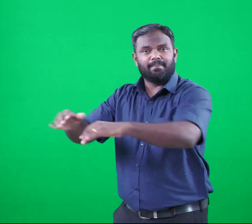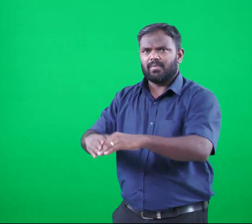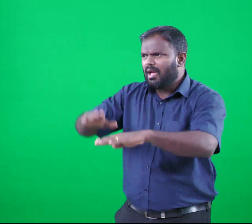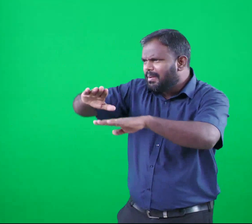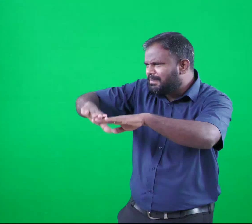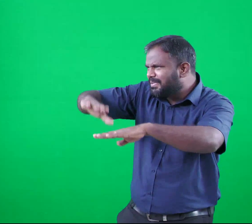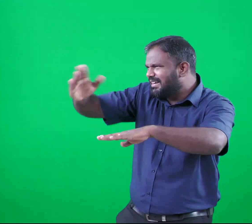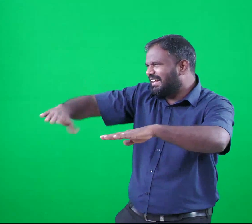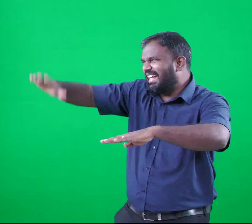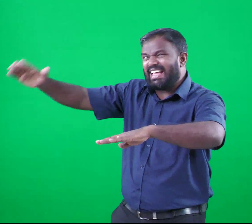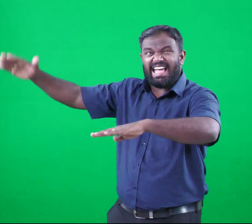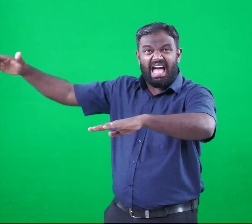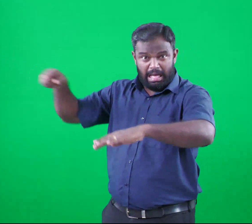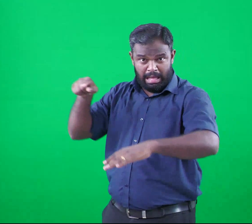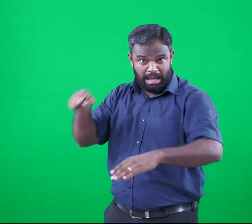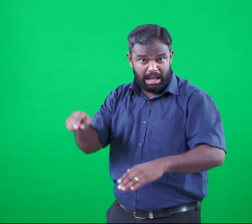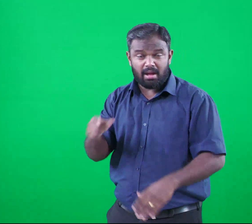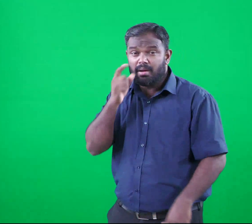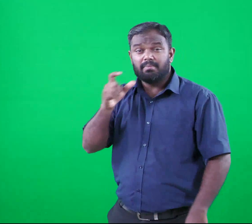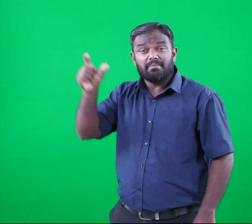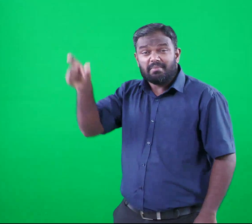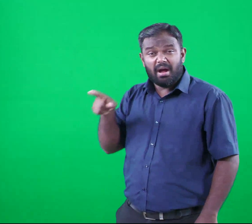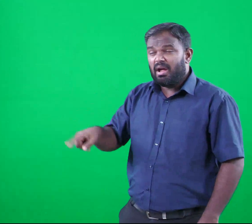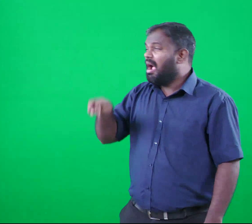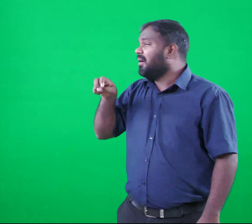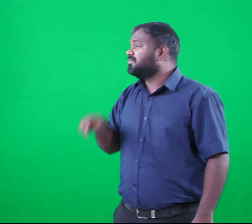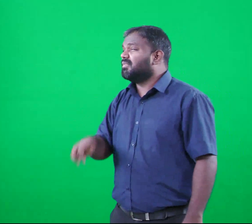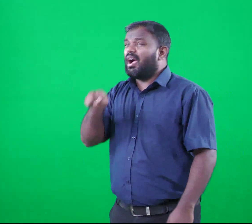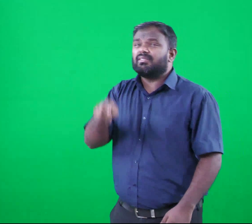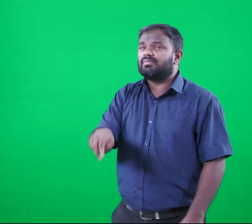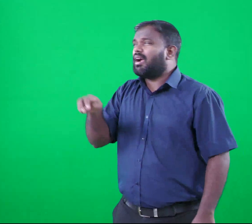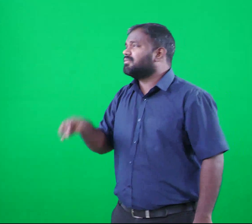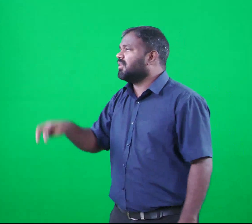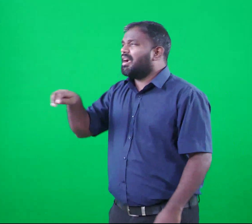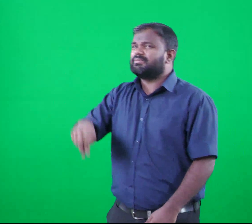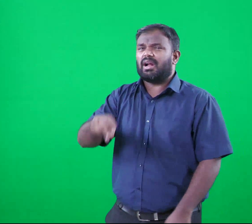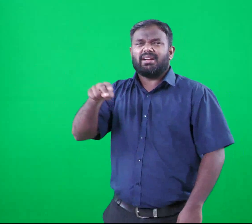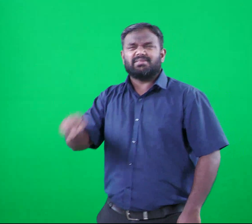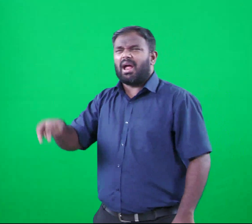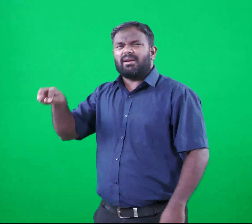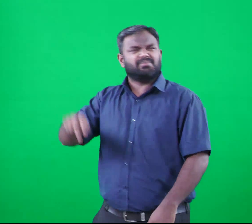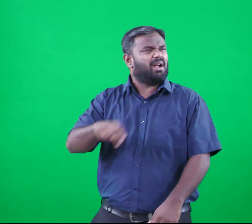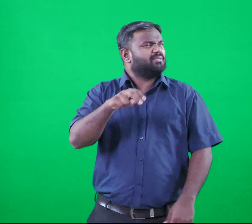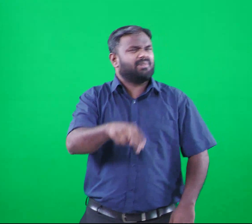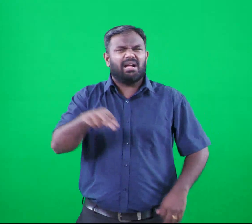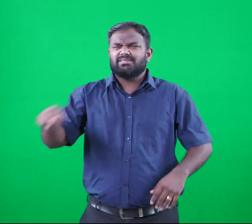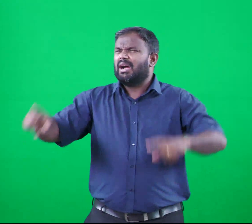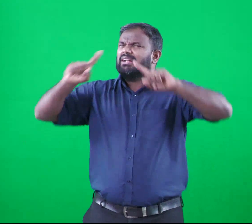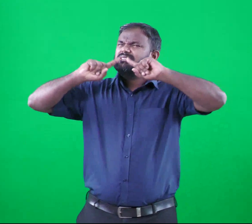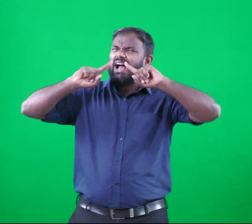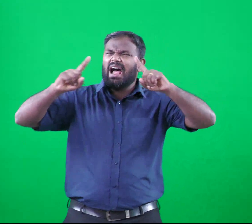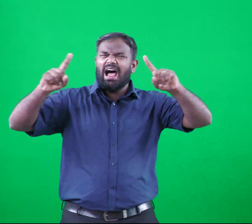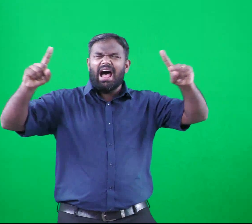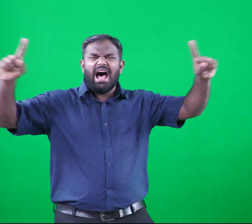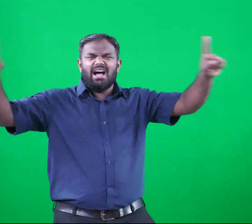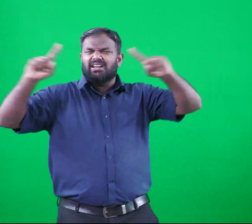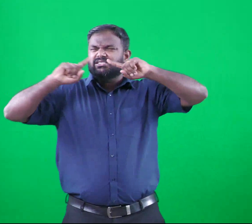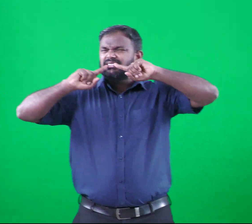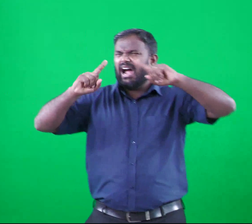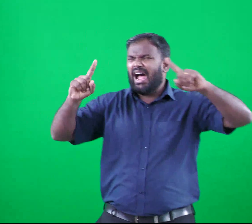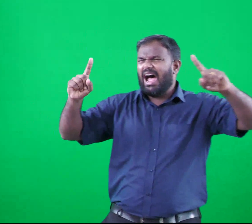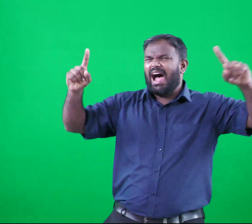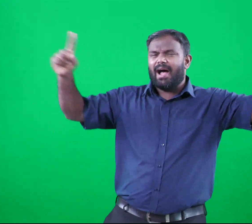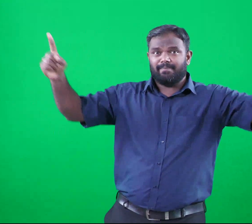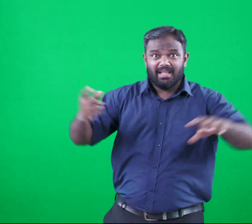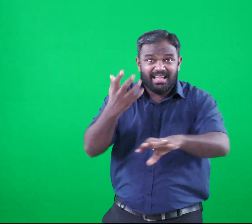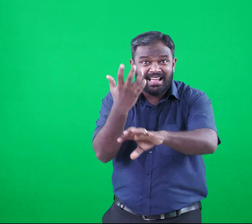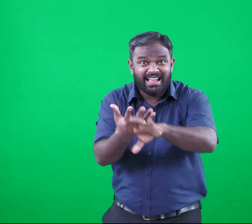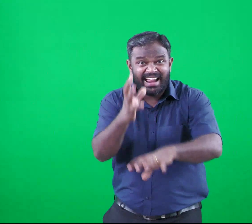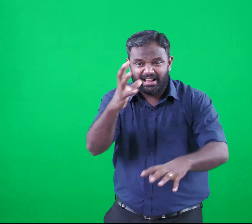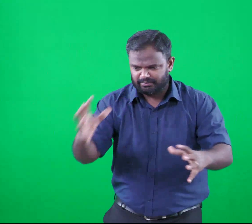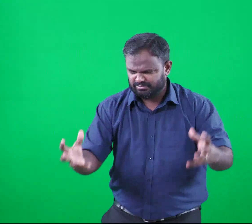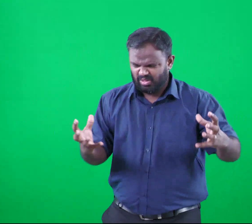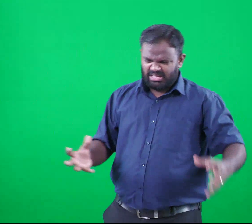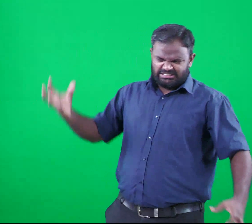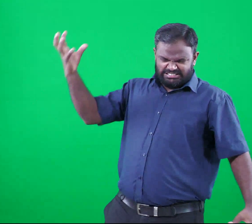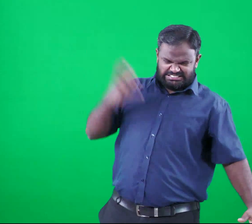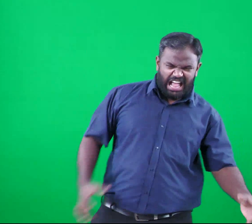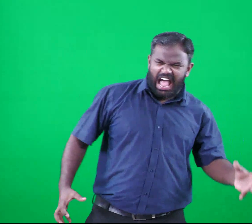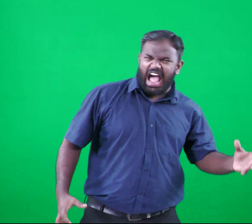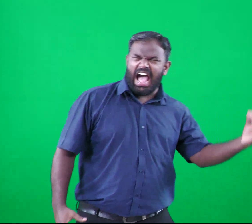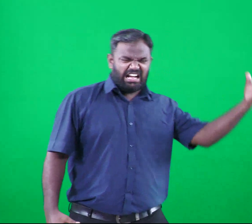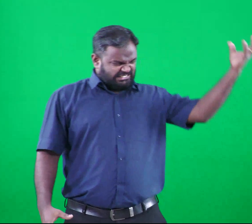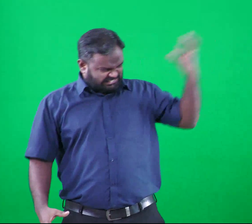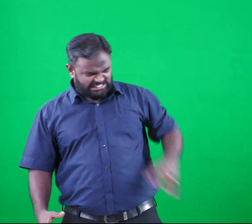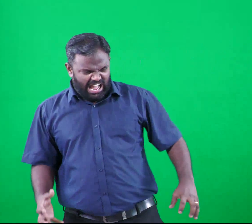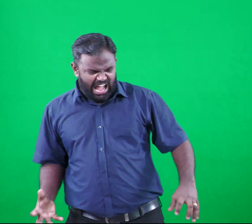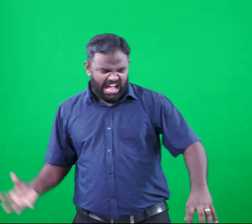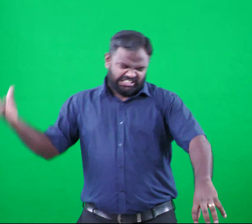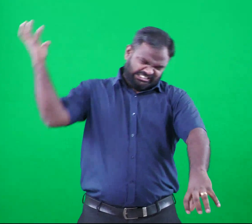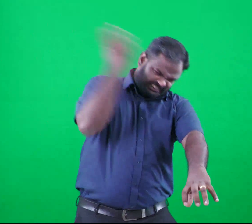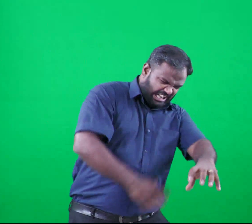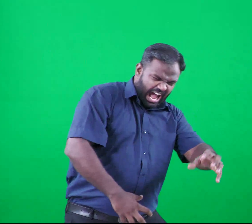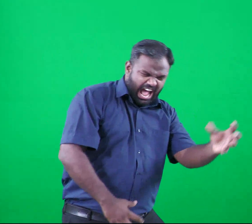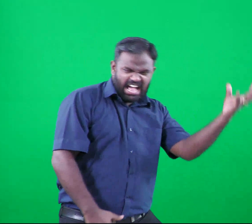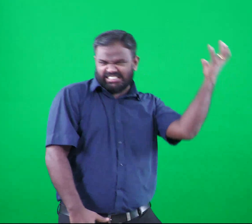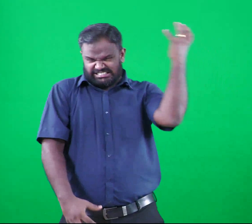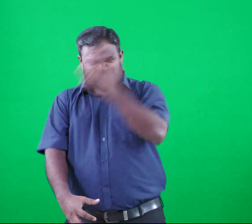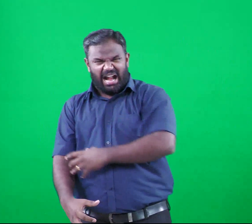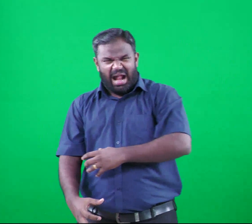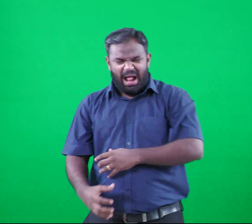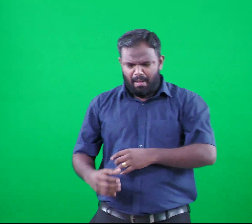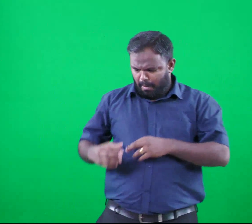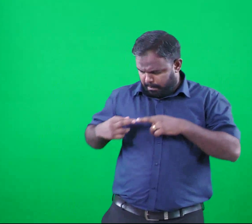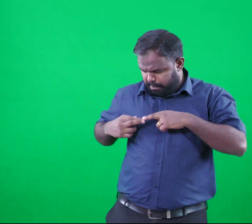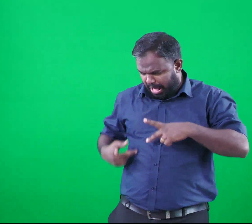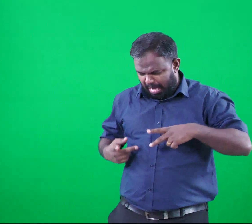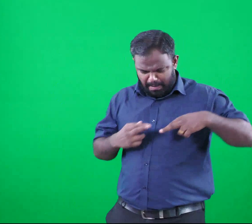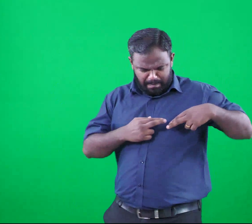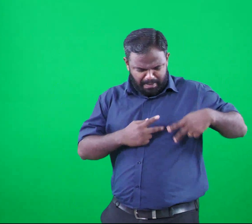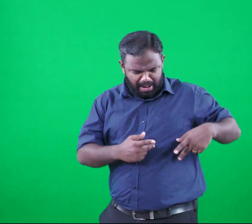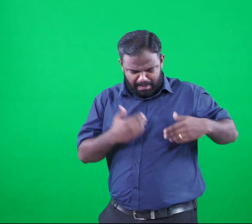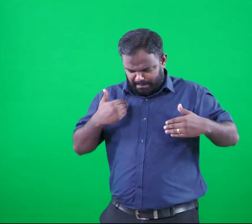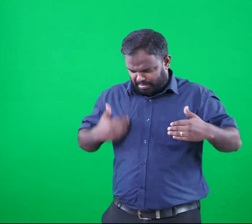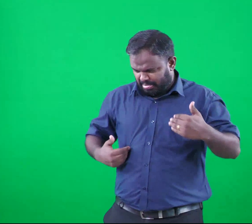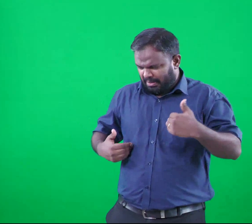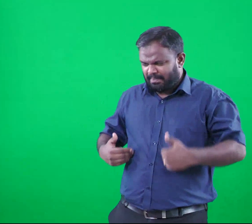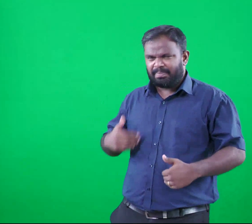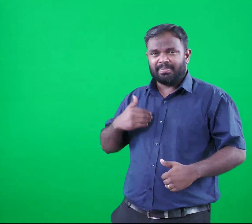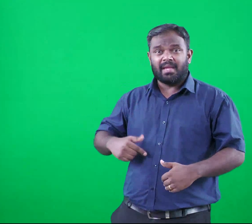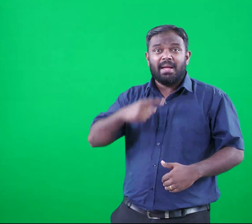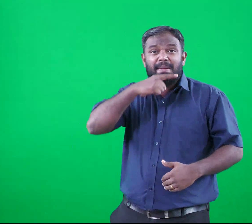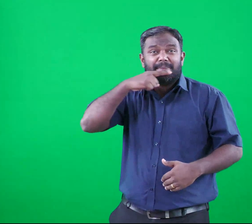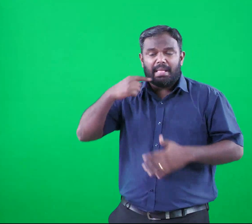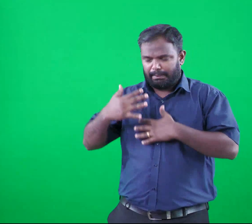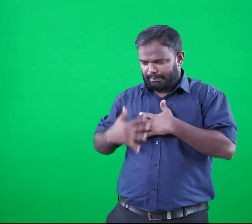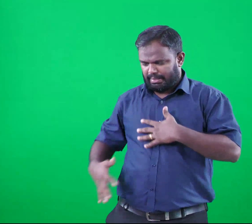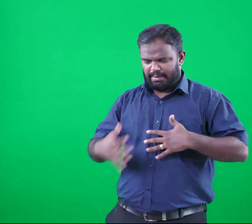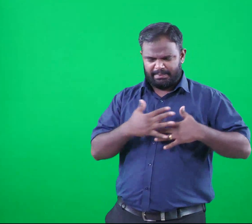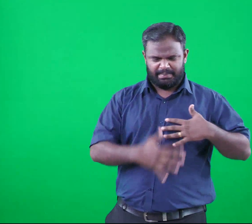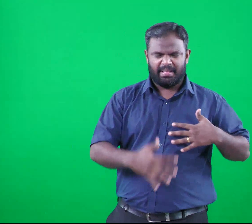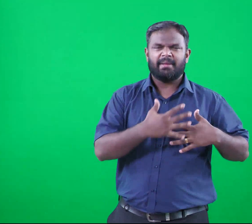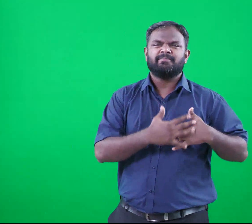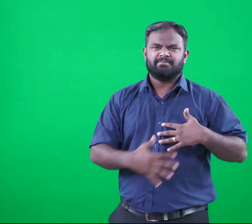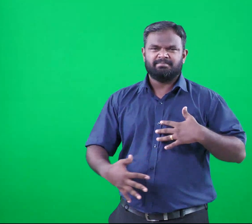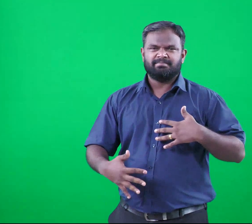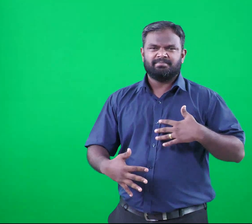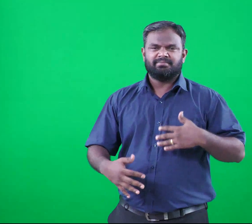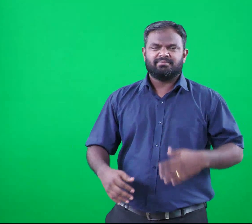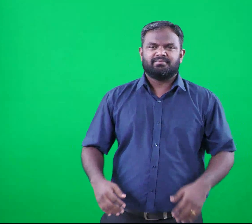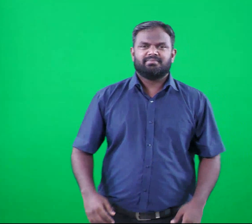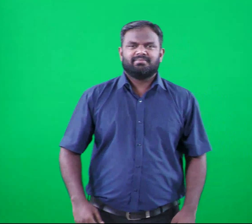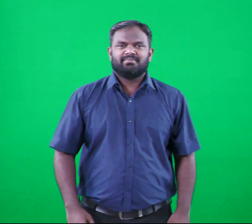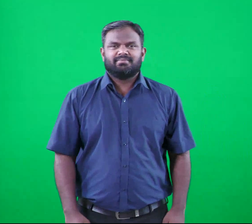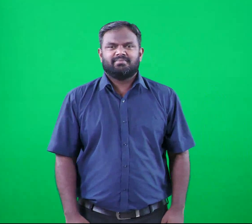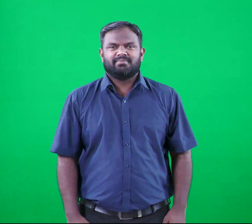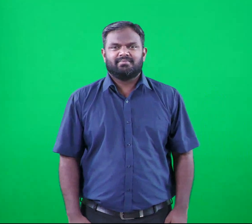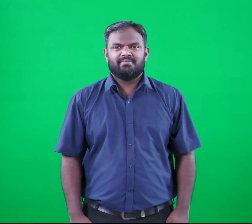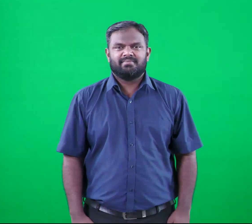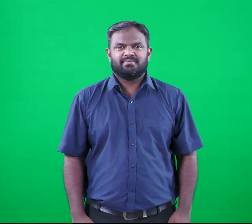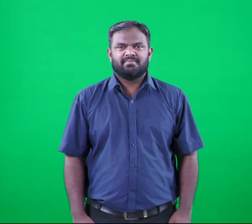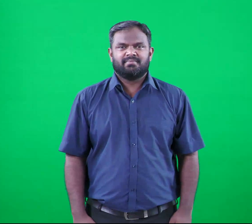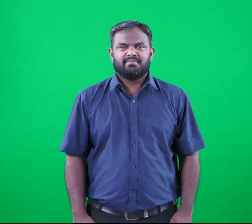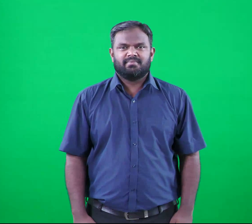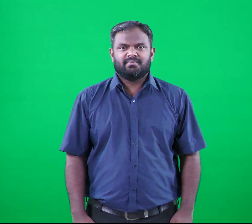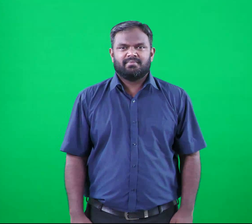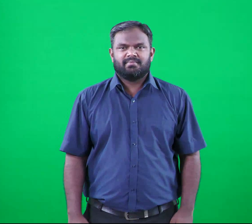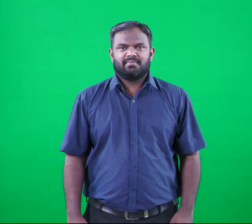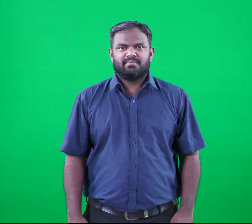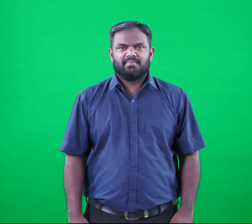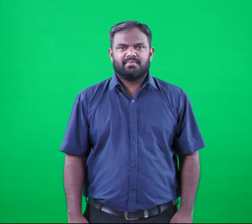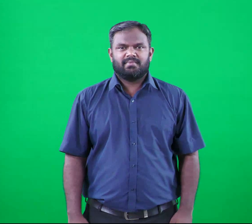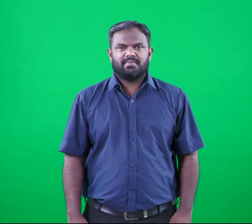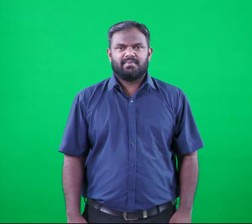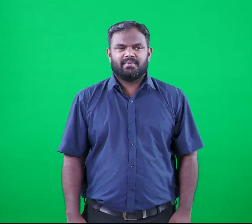Night and day in the tombs and in the mountains he kept crying out and cutting himself with stones.